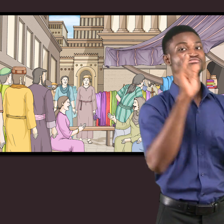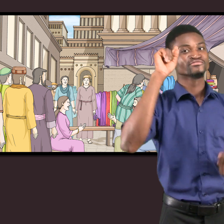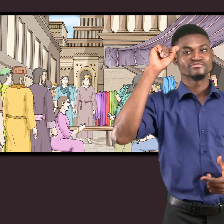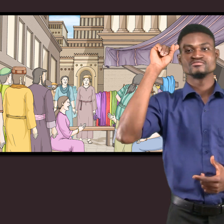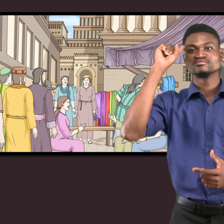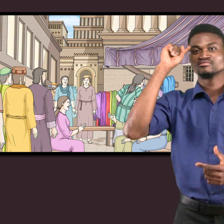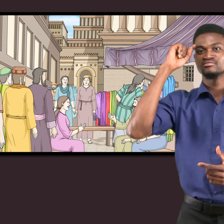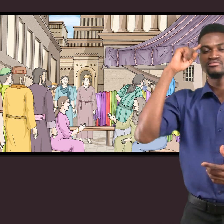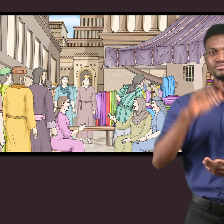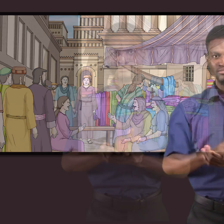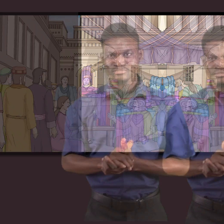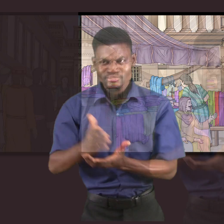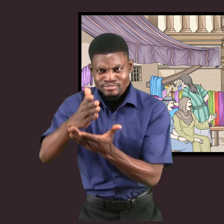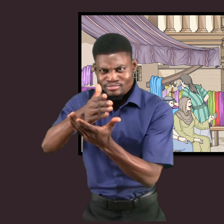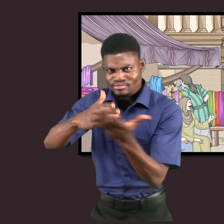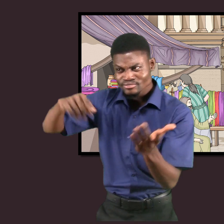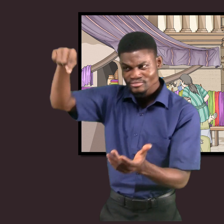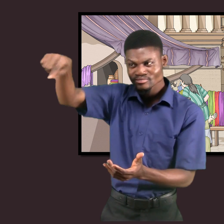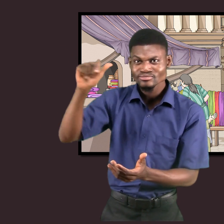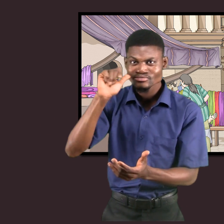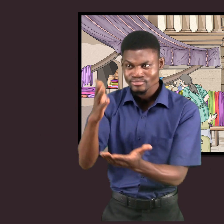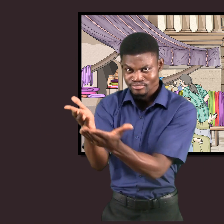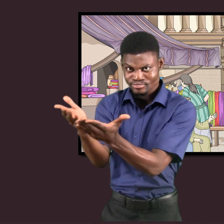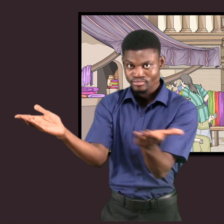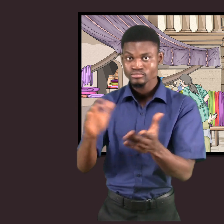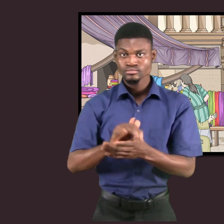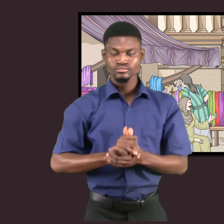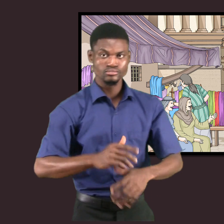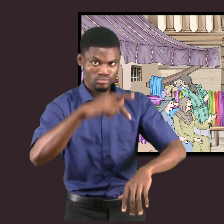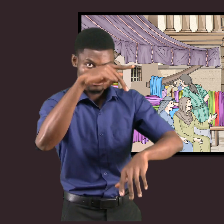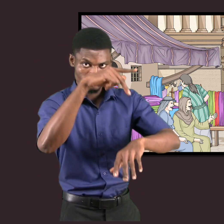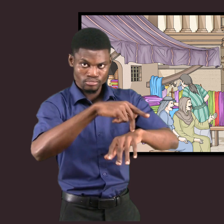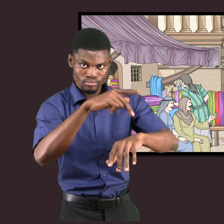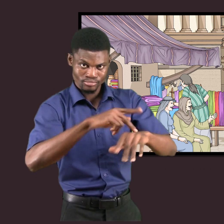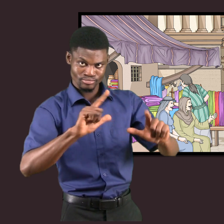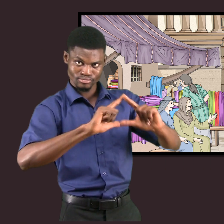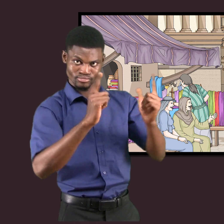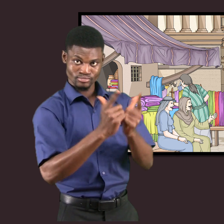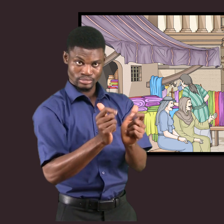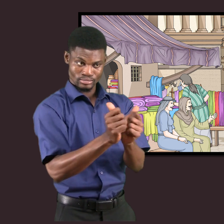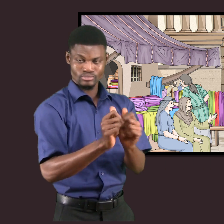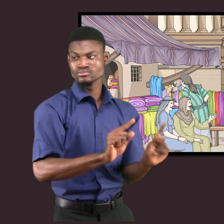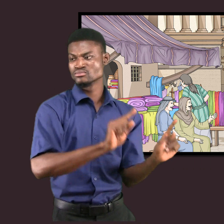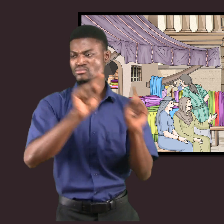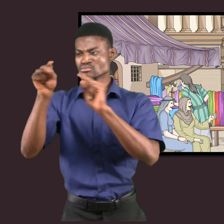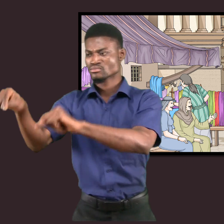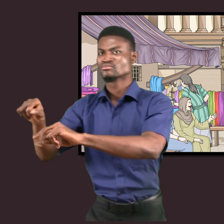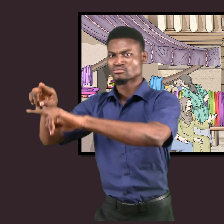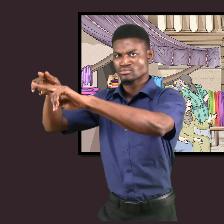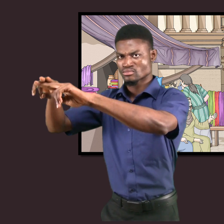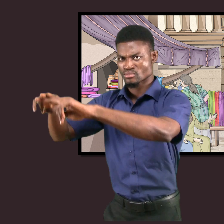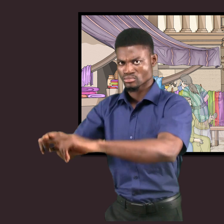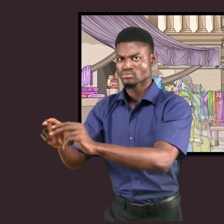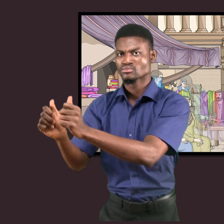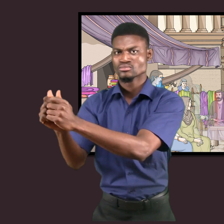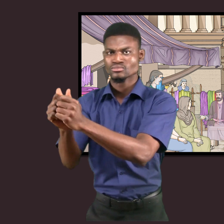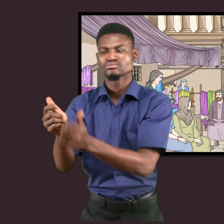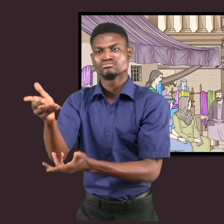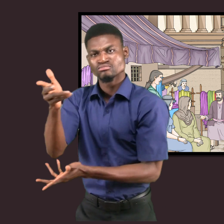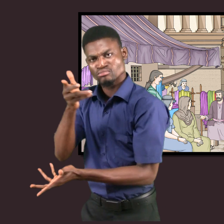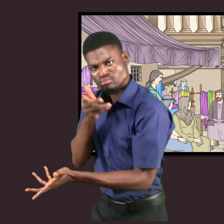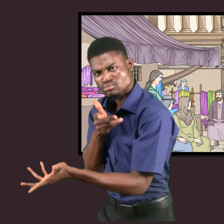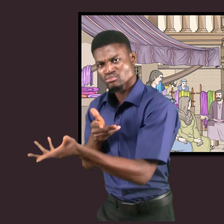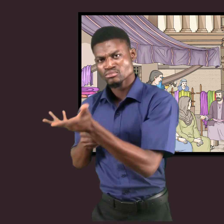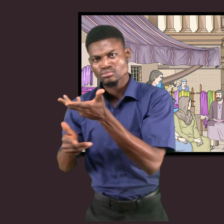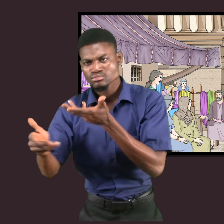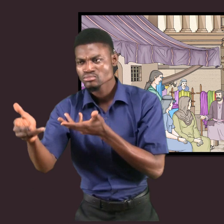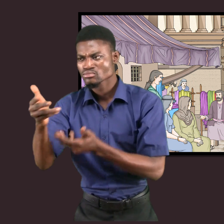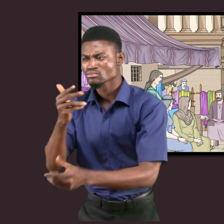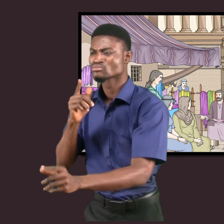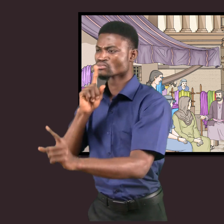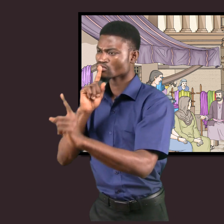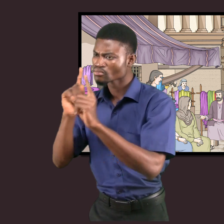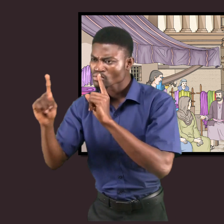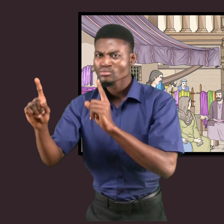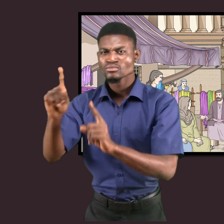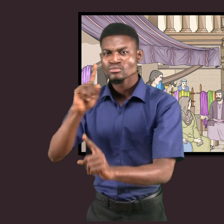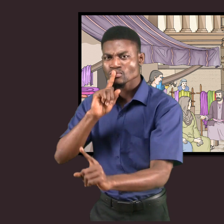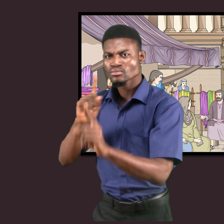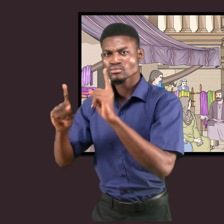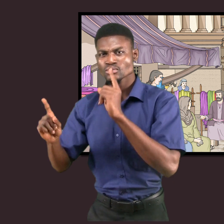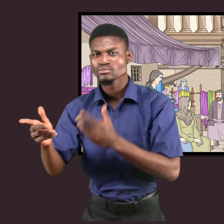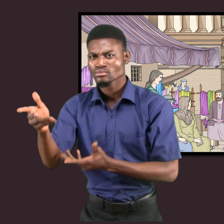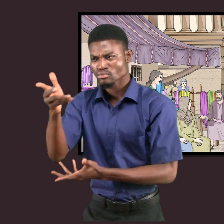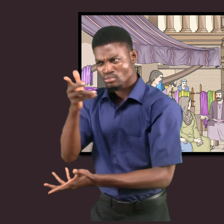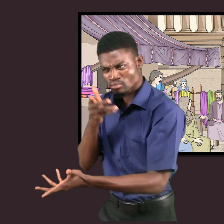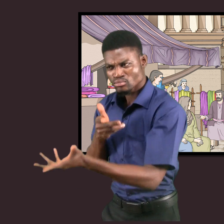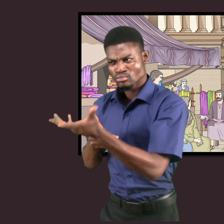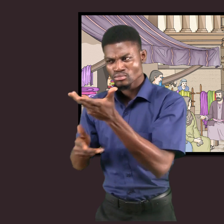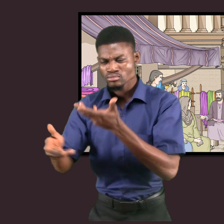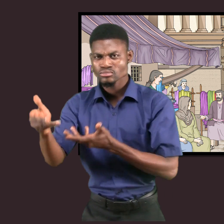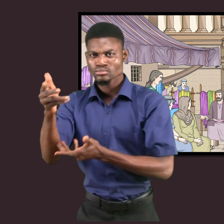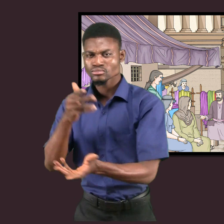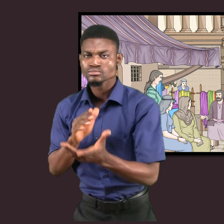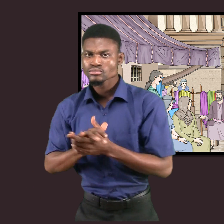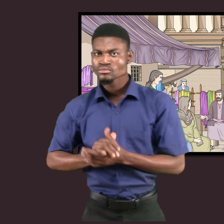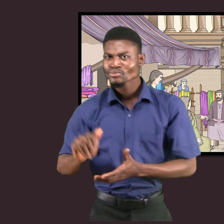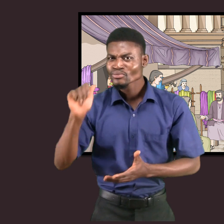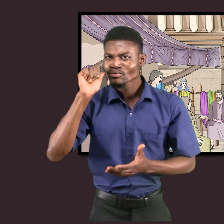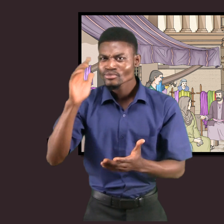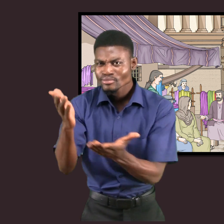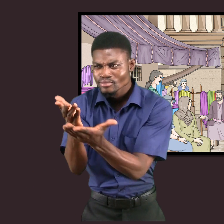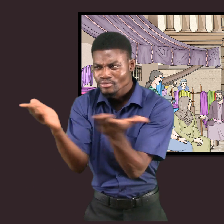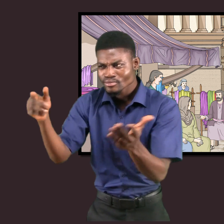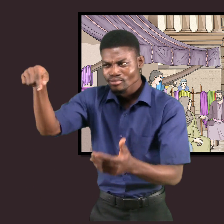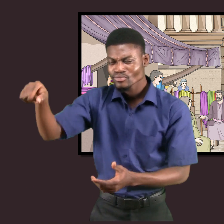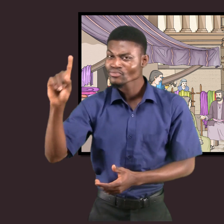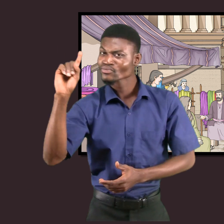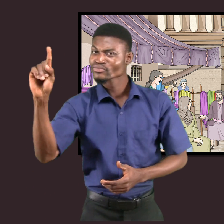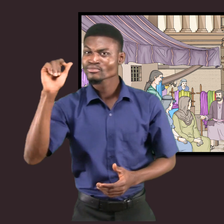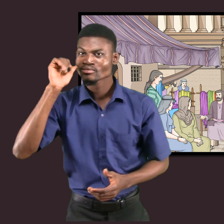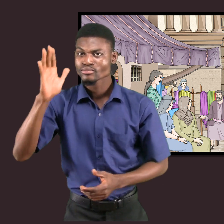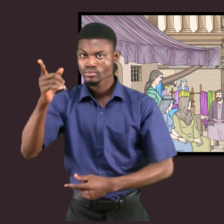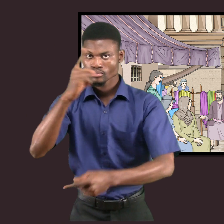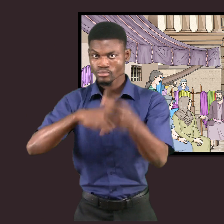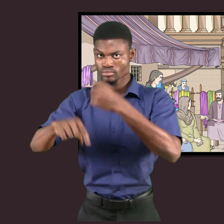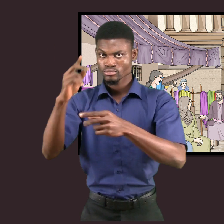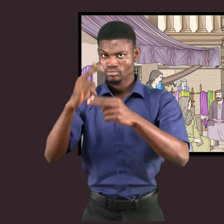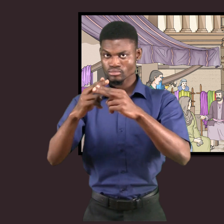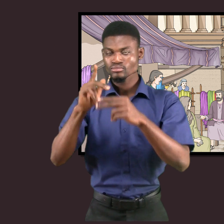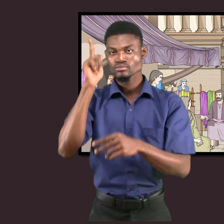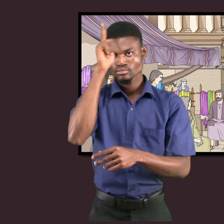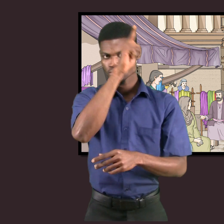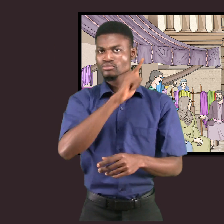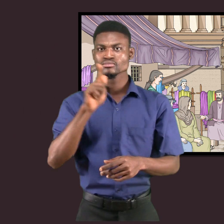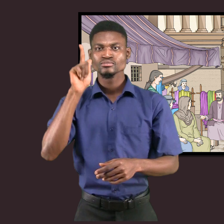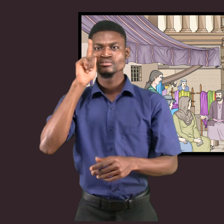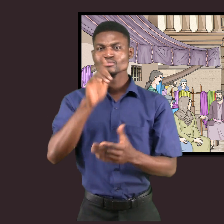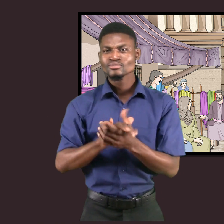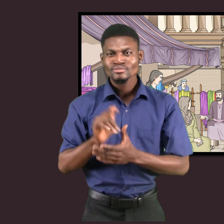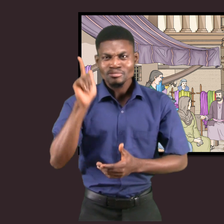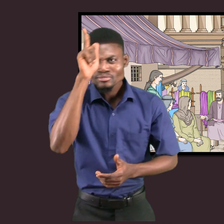After sitting down, we spoke to the women who had gathered there.